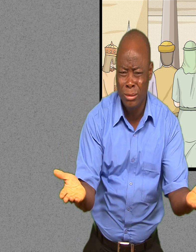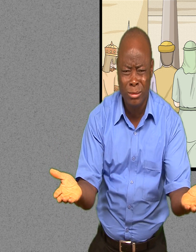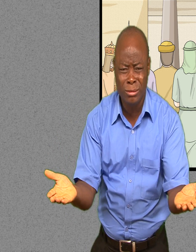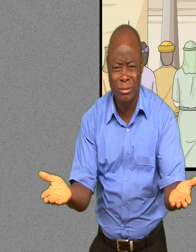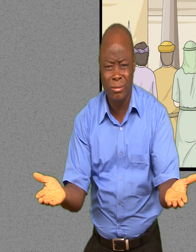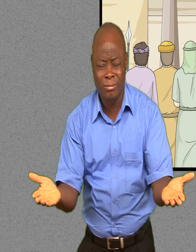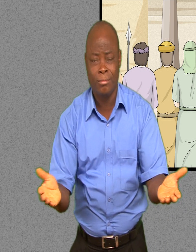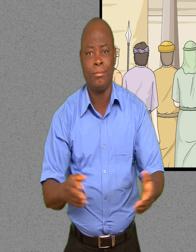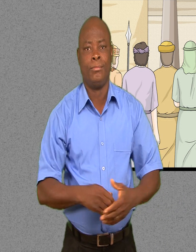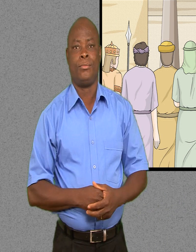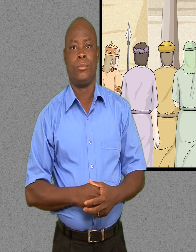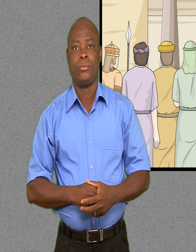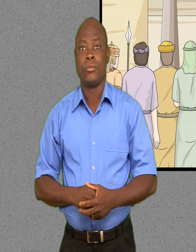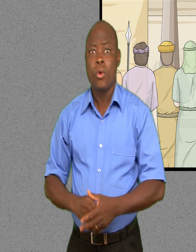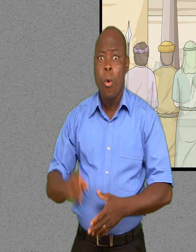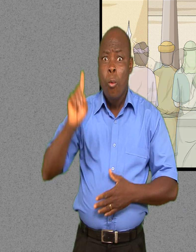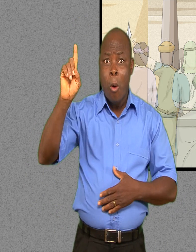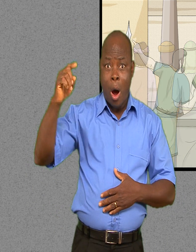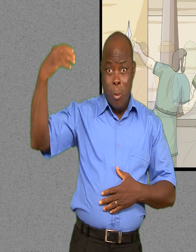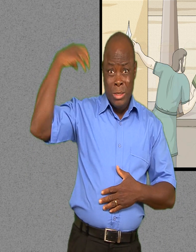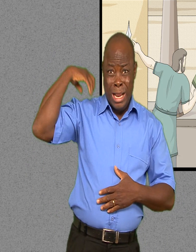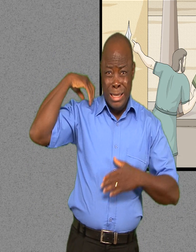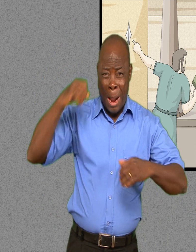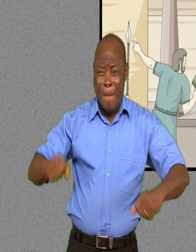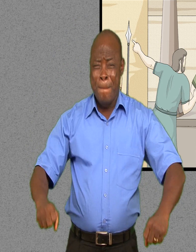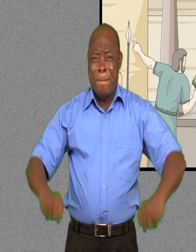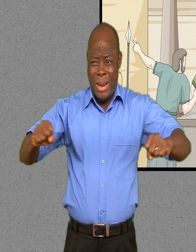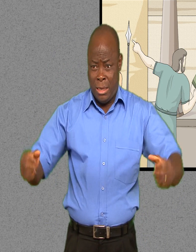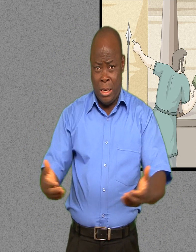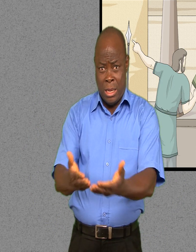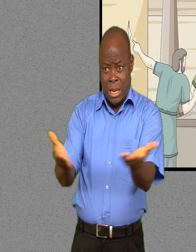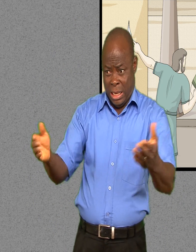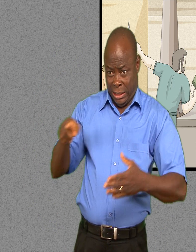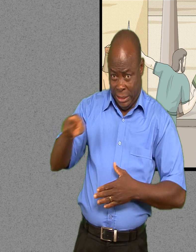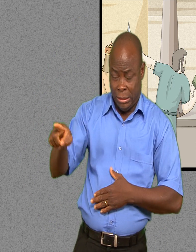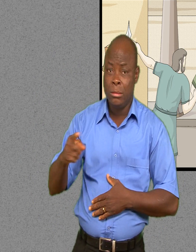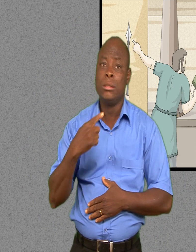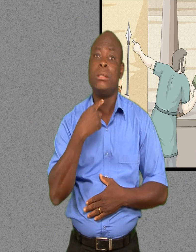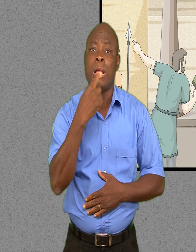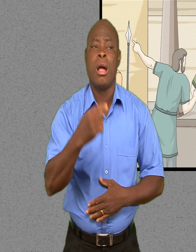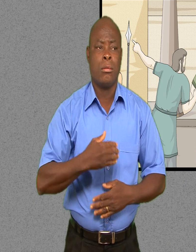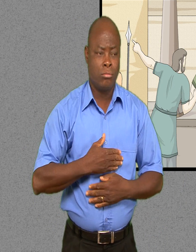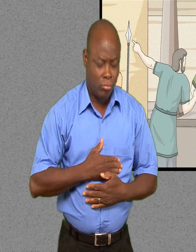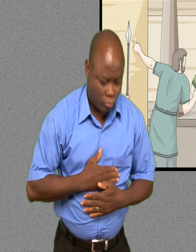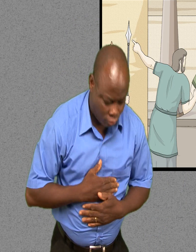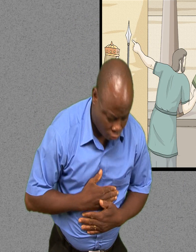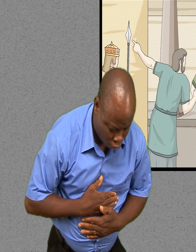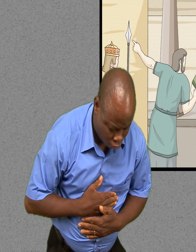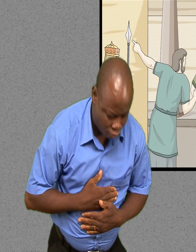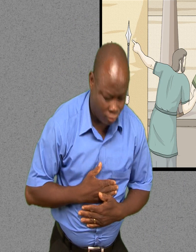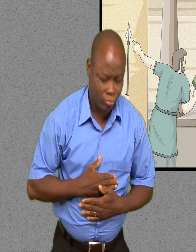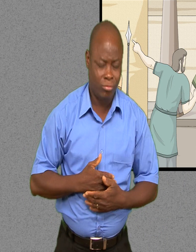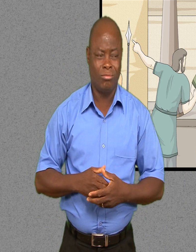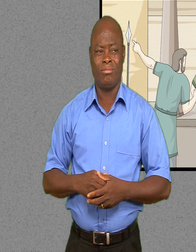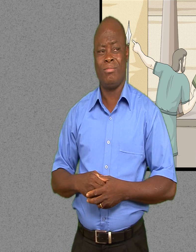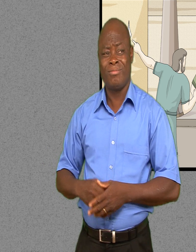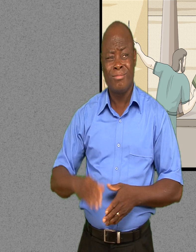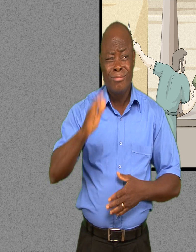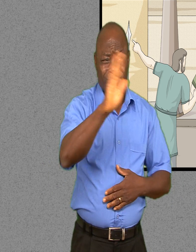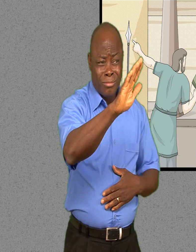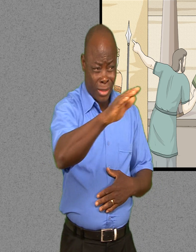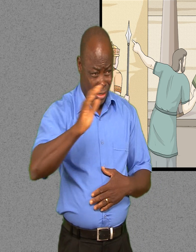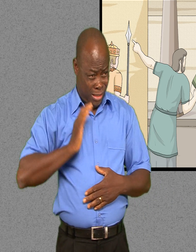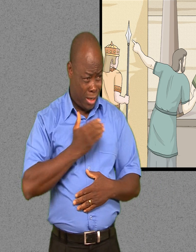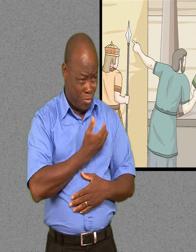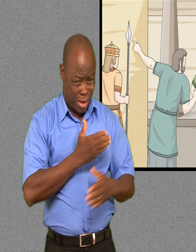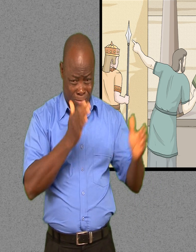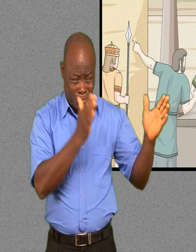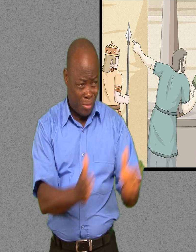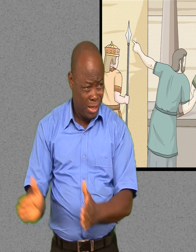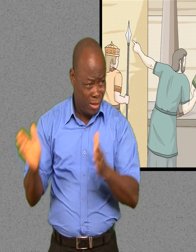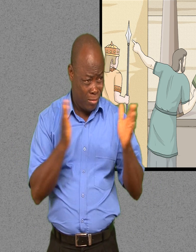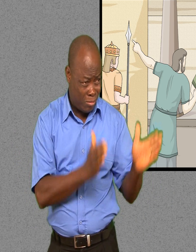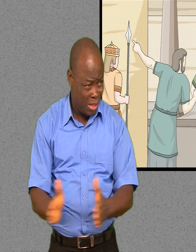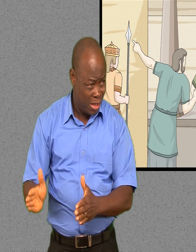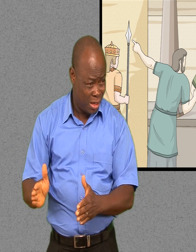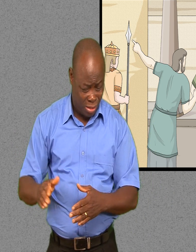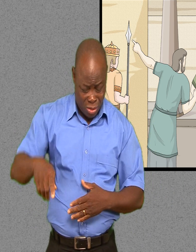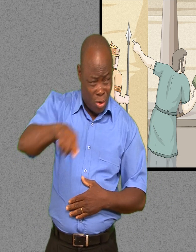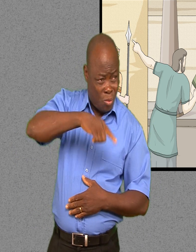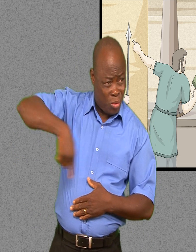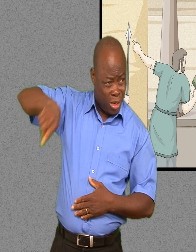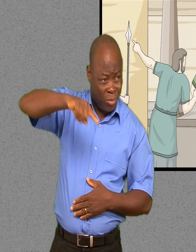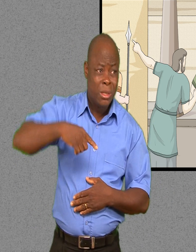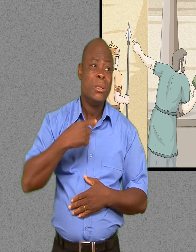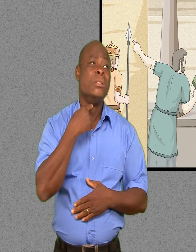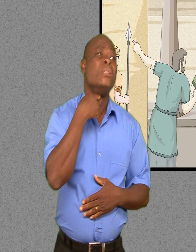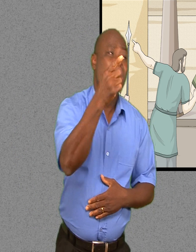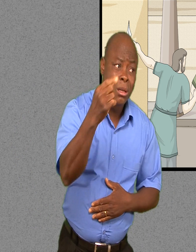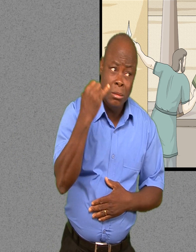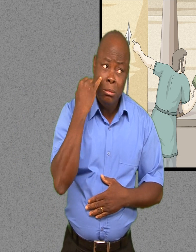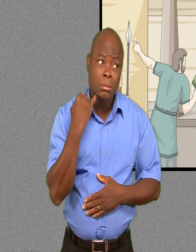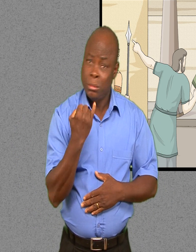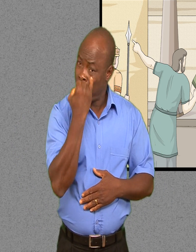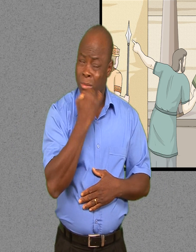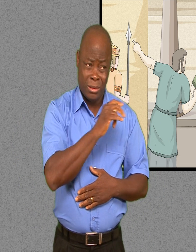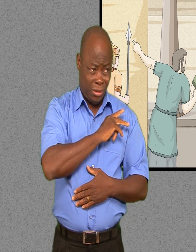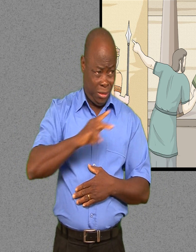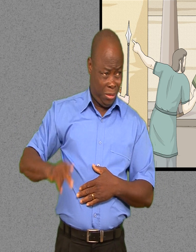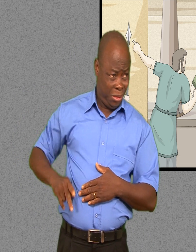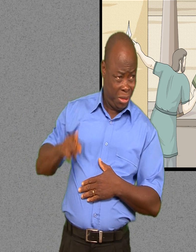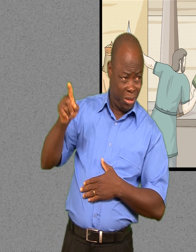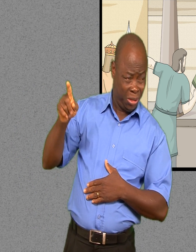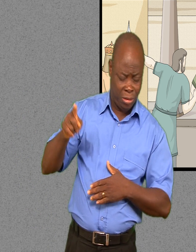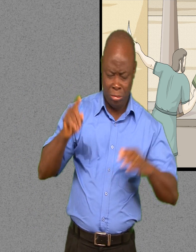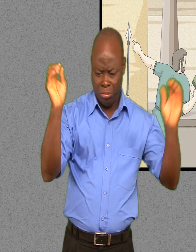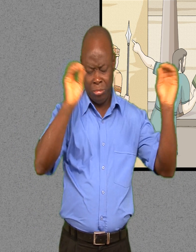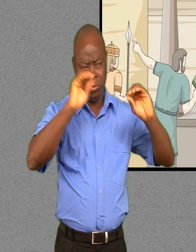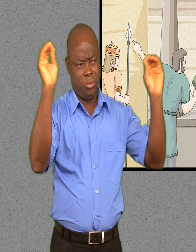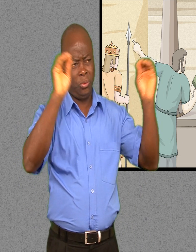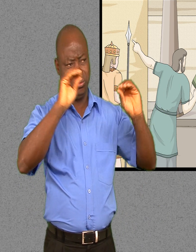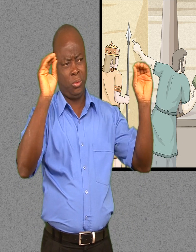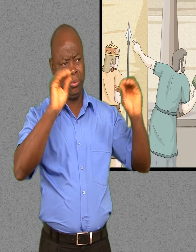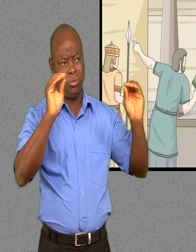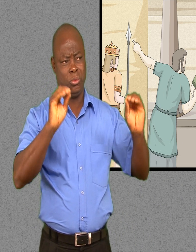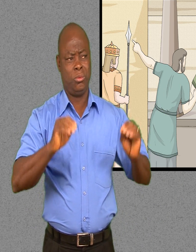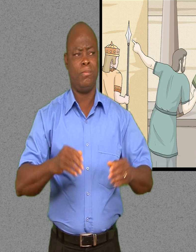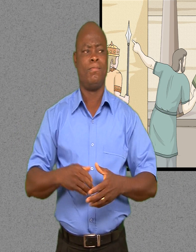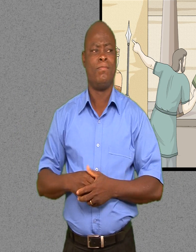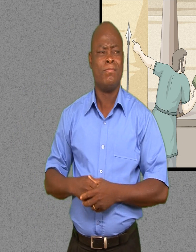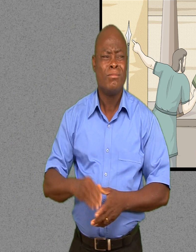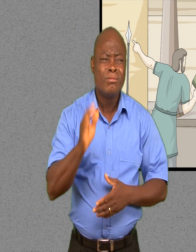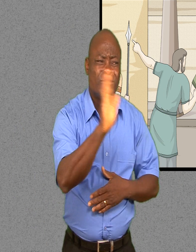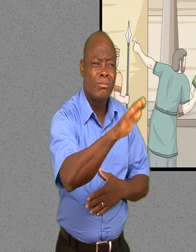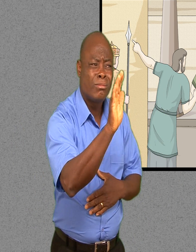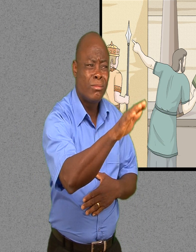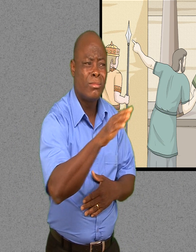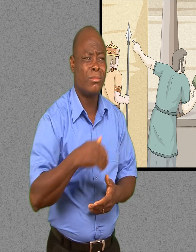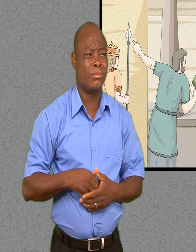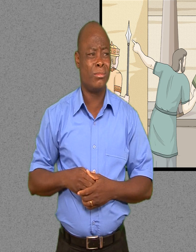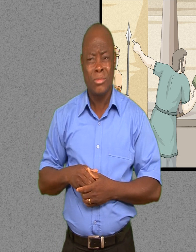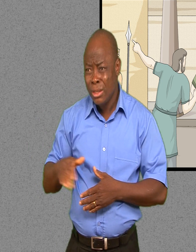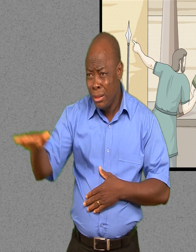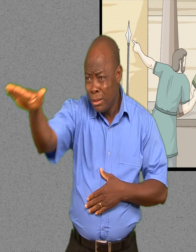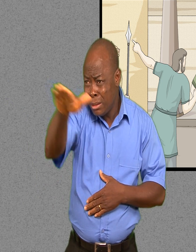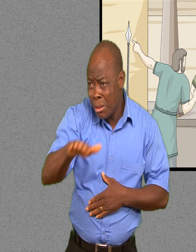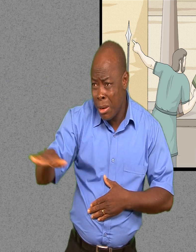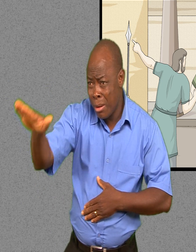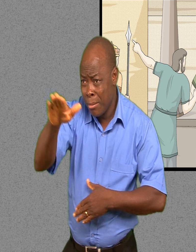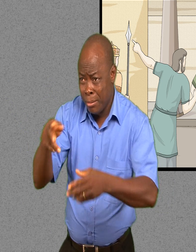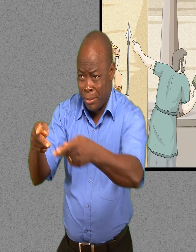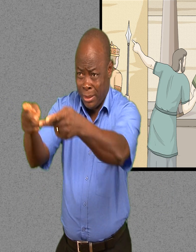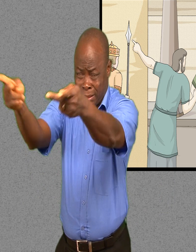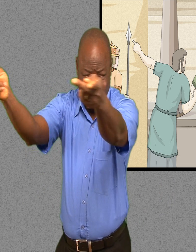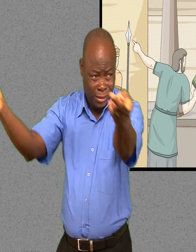But one of his servants replied, “No one, my lord the king.